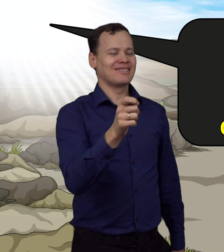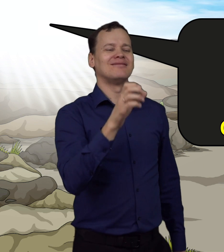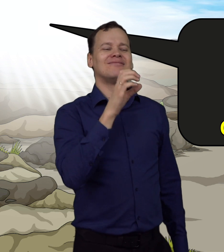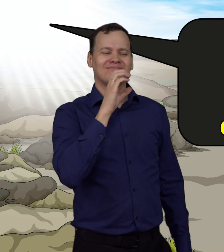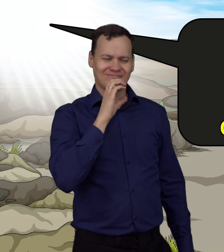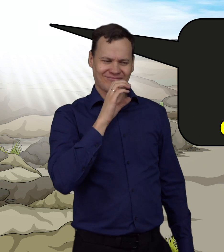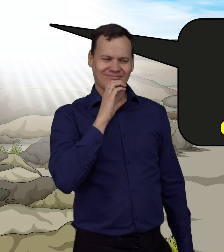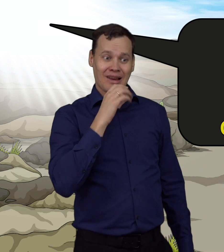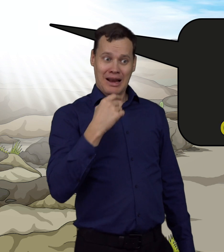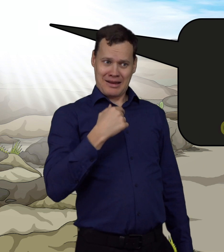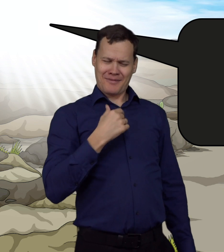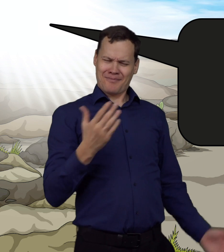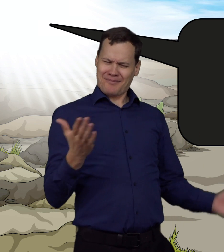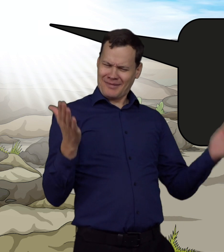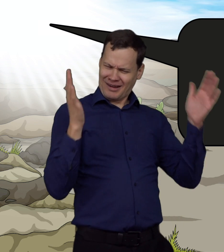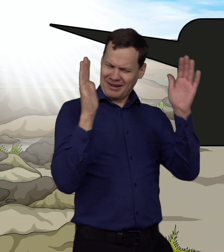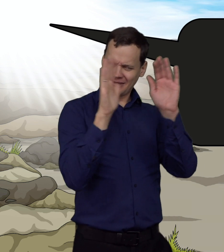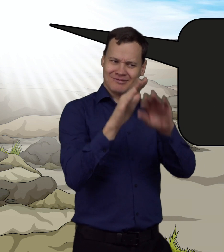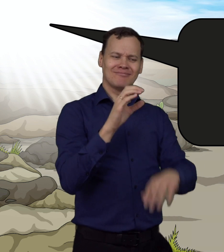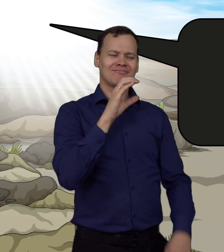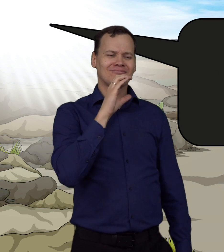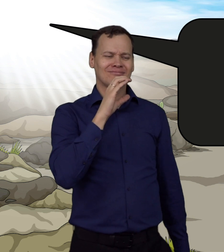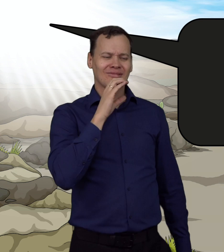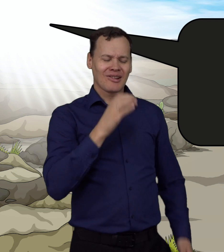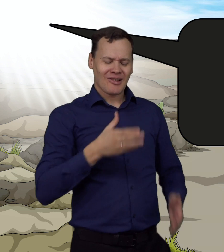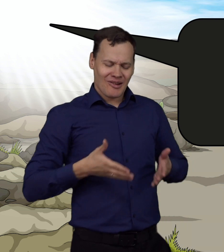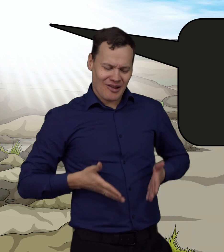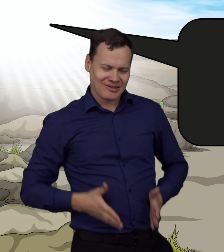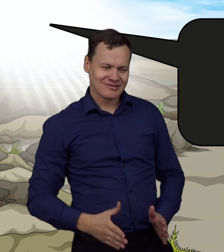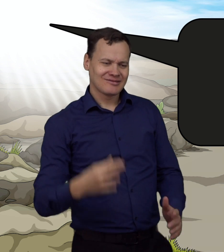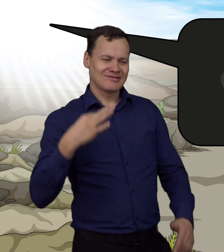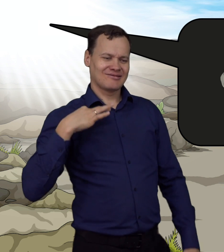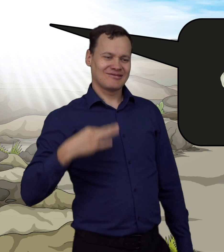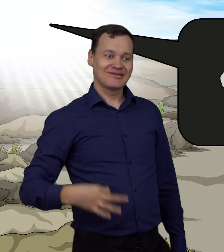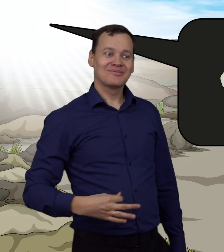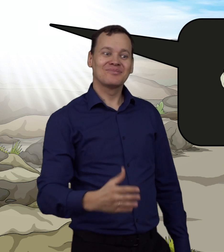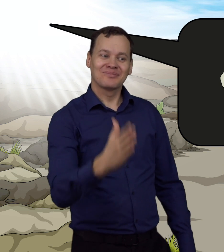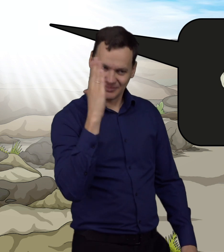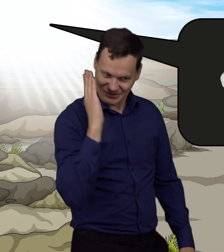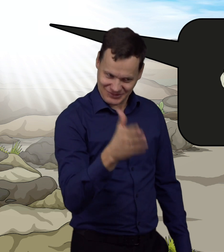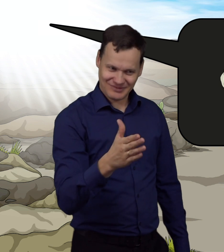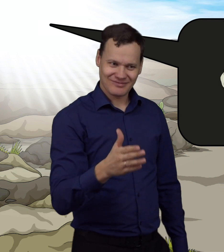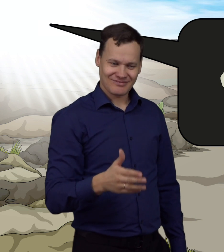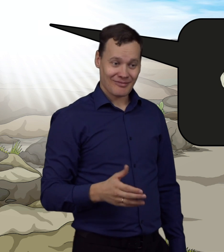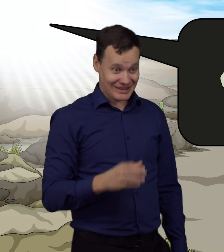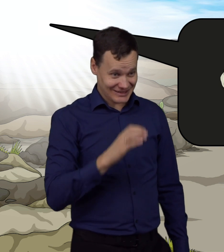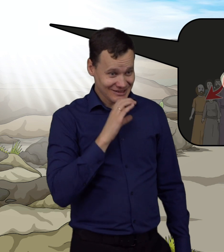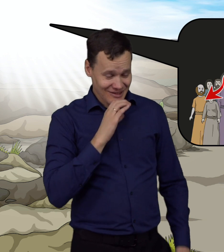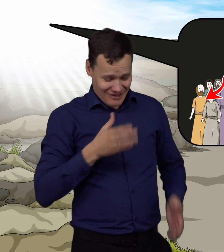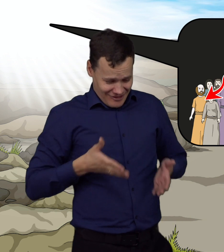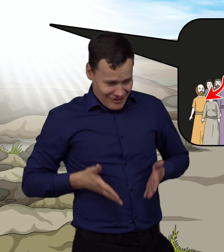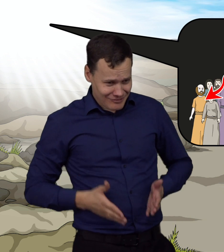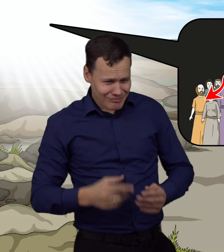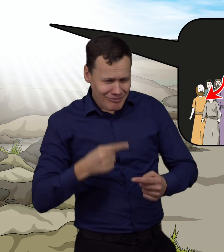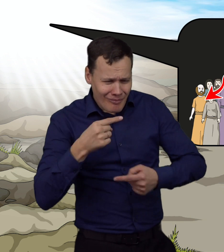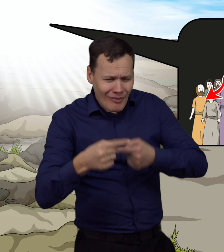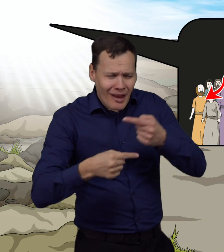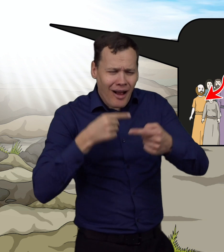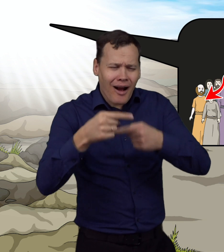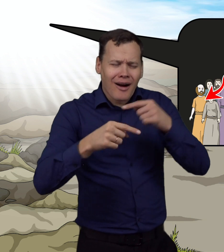And I will bless her and will surely give you a son by her.